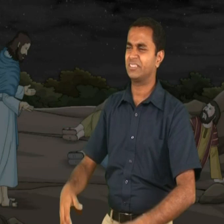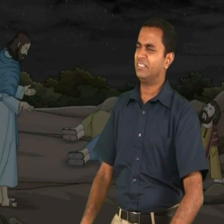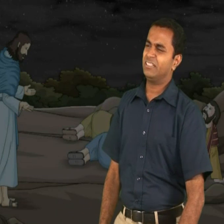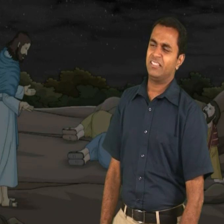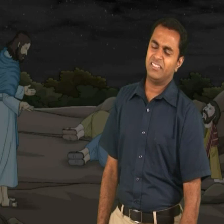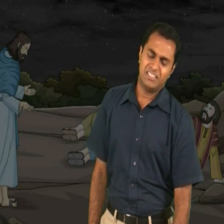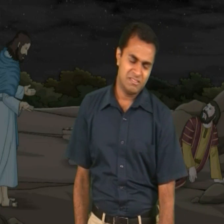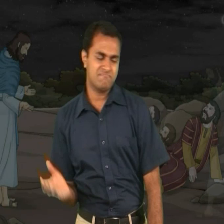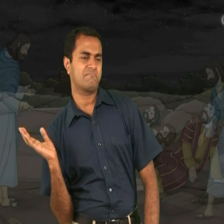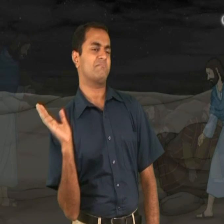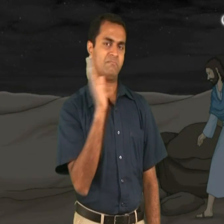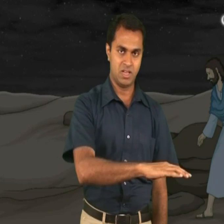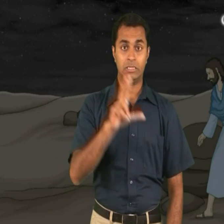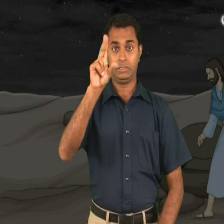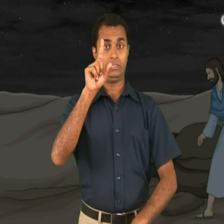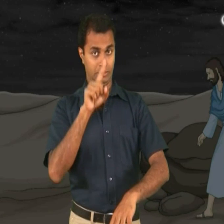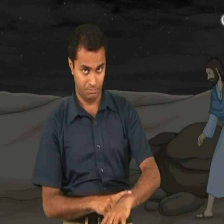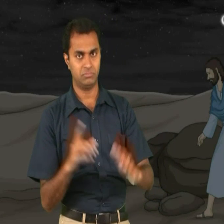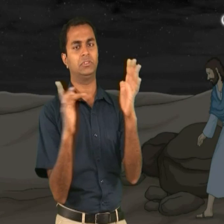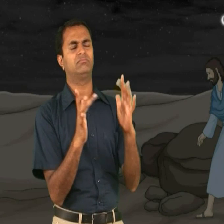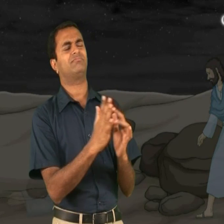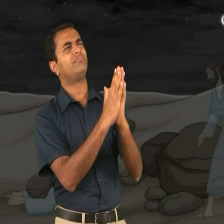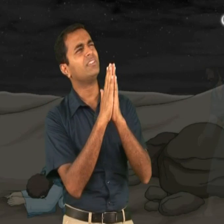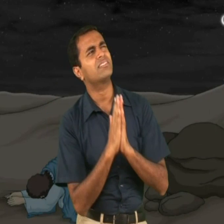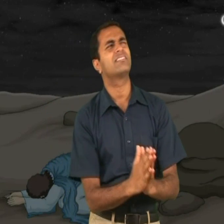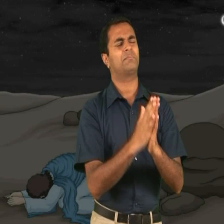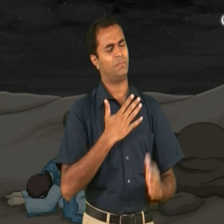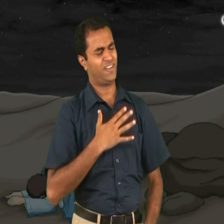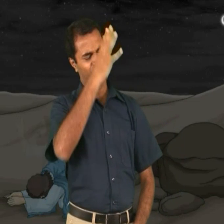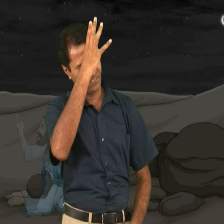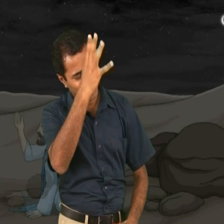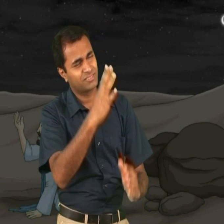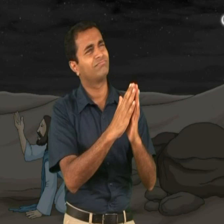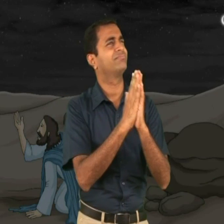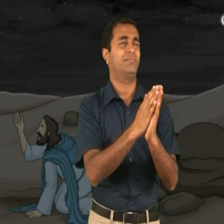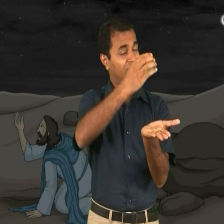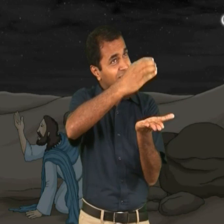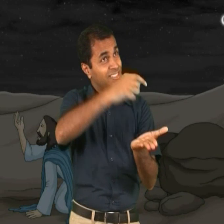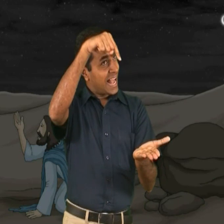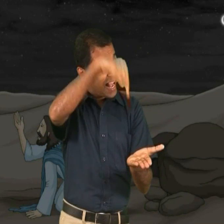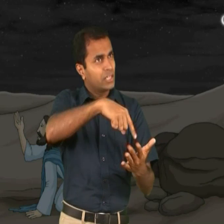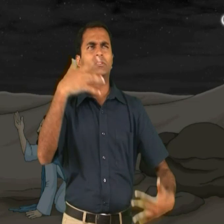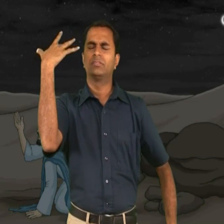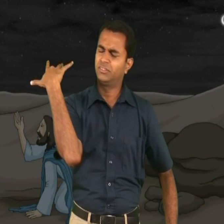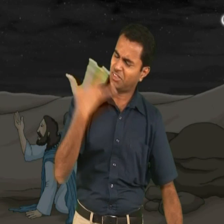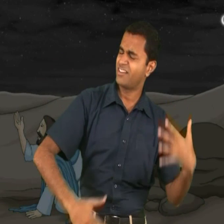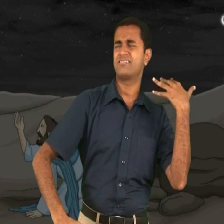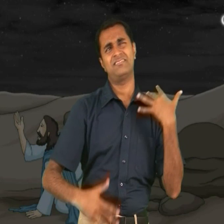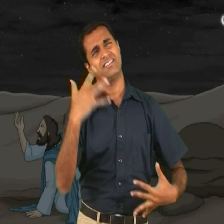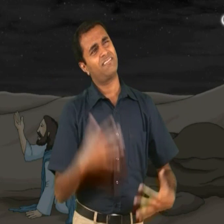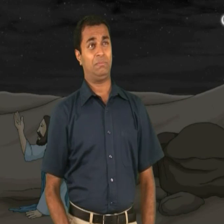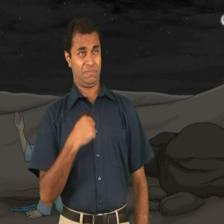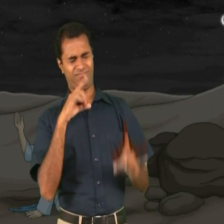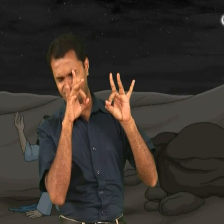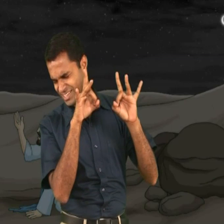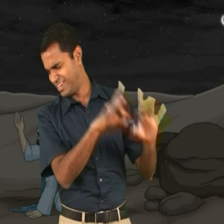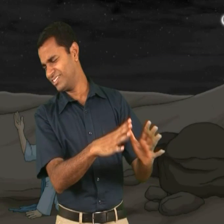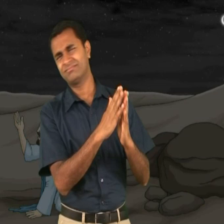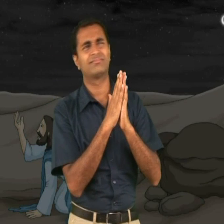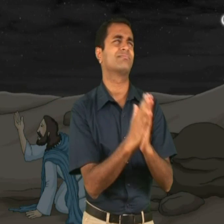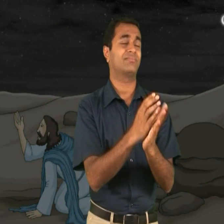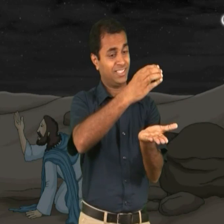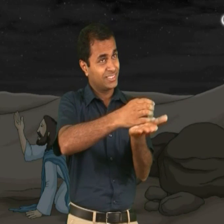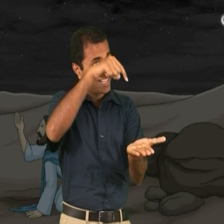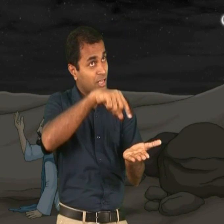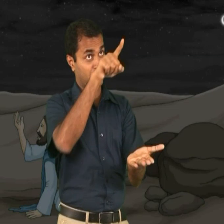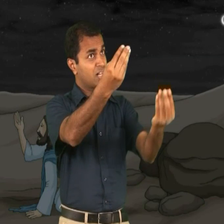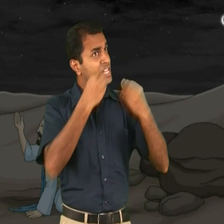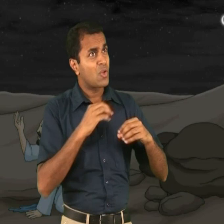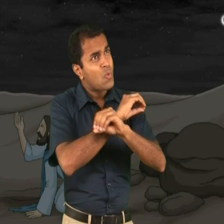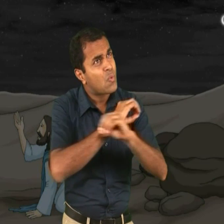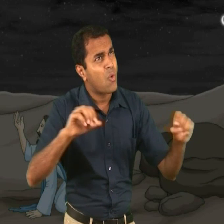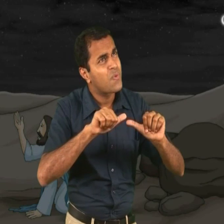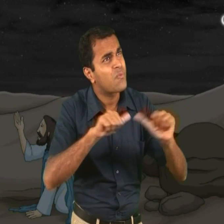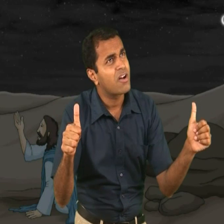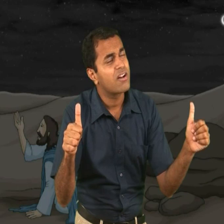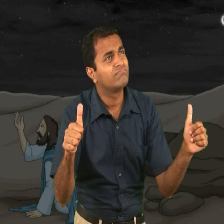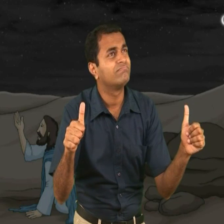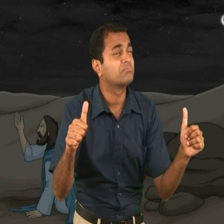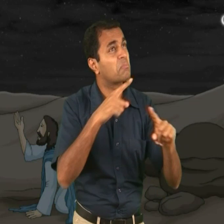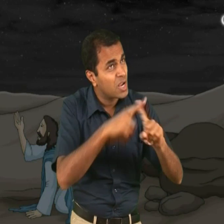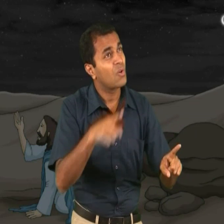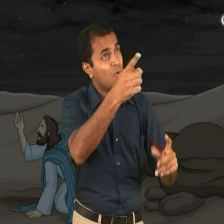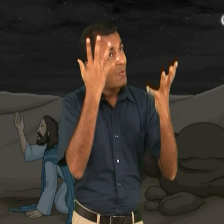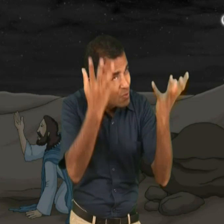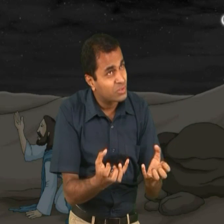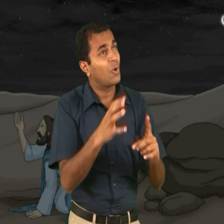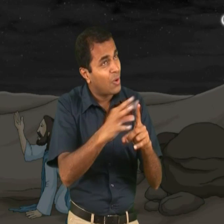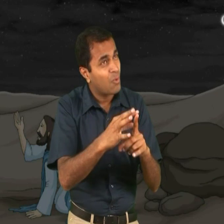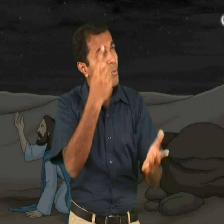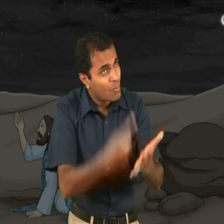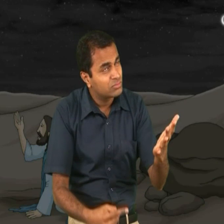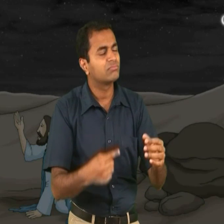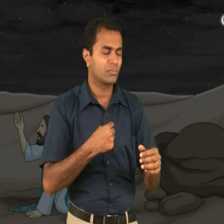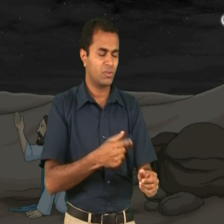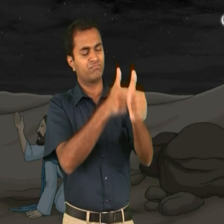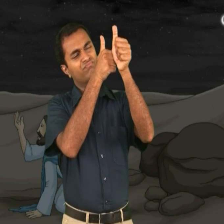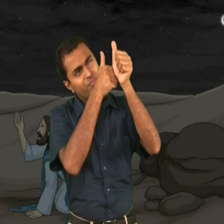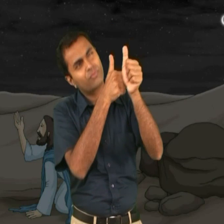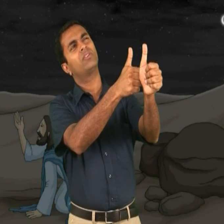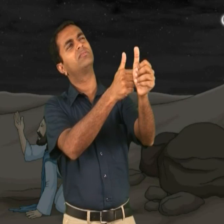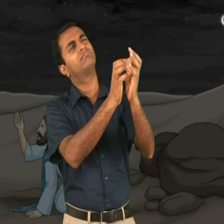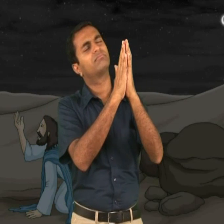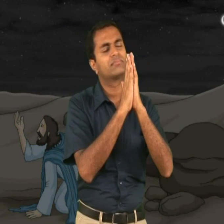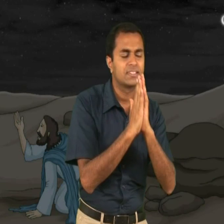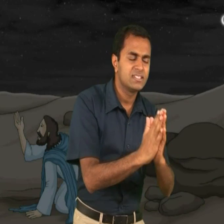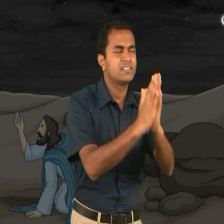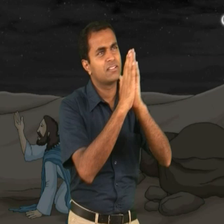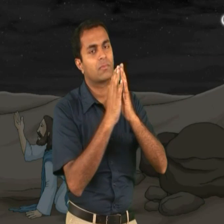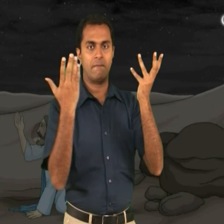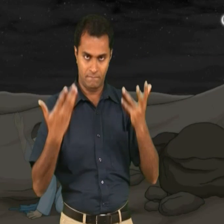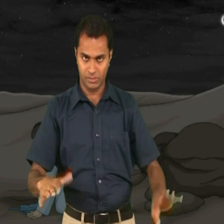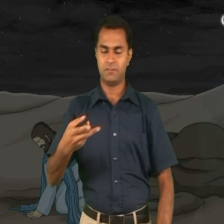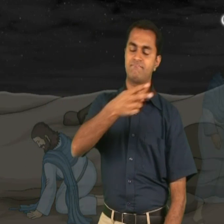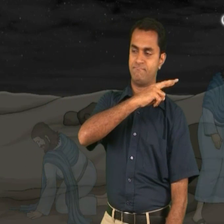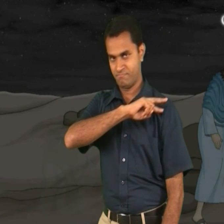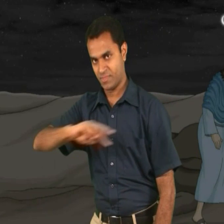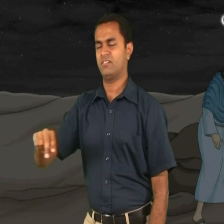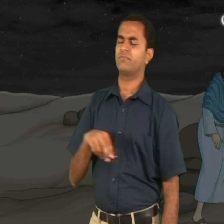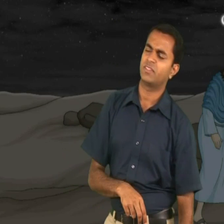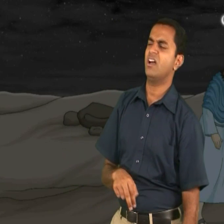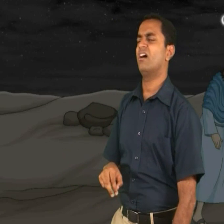A second time He went away and prayed, “My Father, if this cup cannot pass unless I drink it, may Your will be done.”